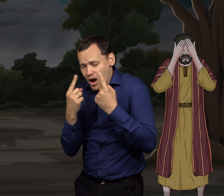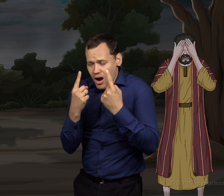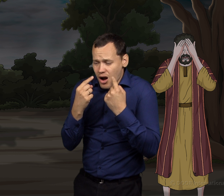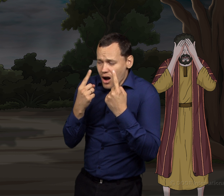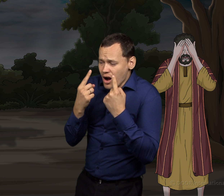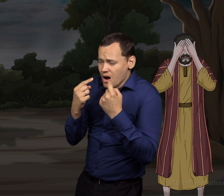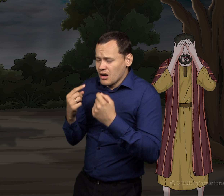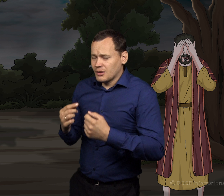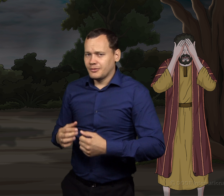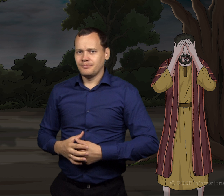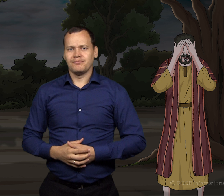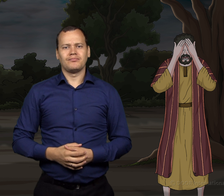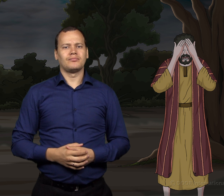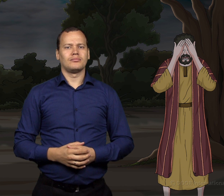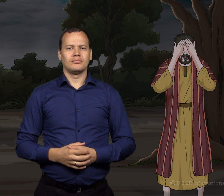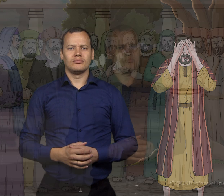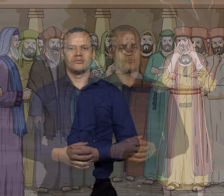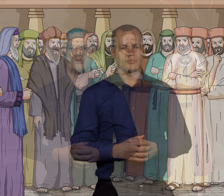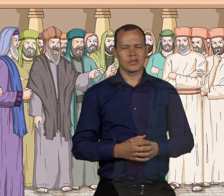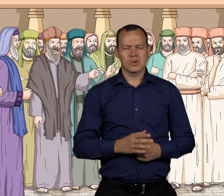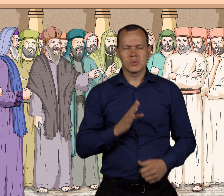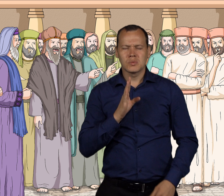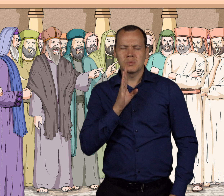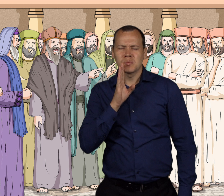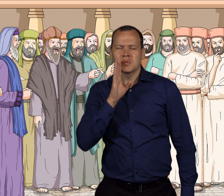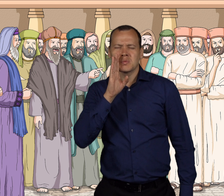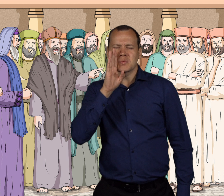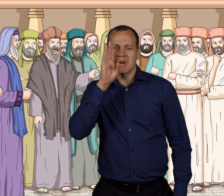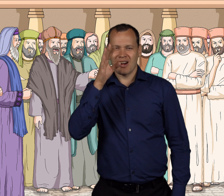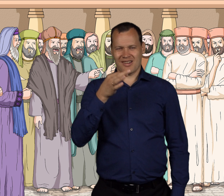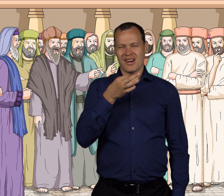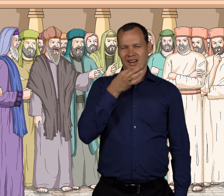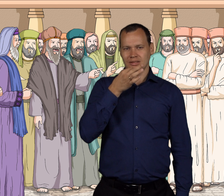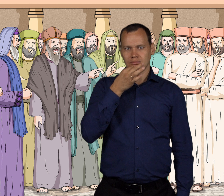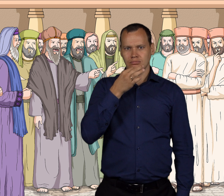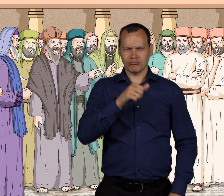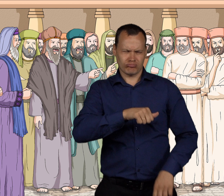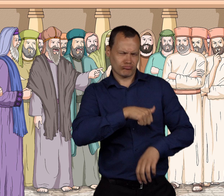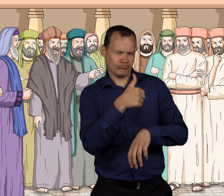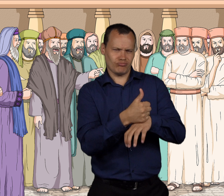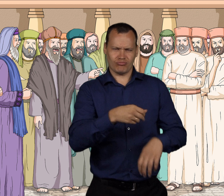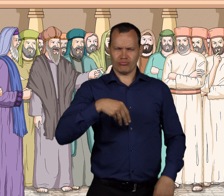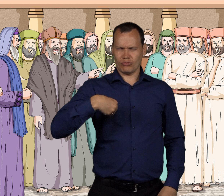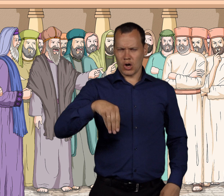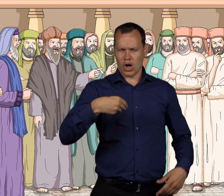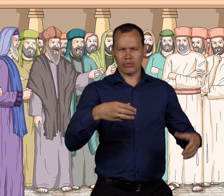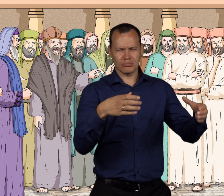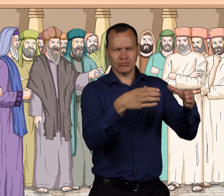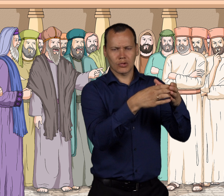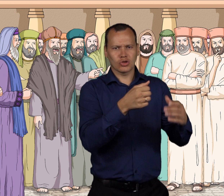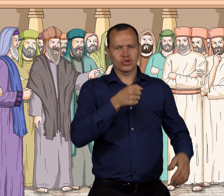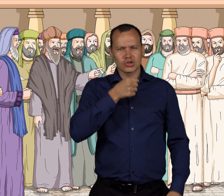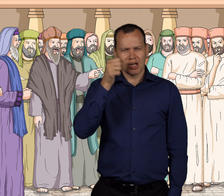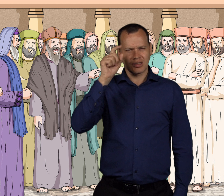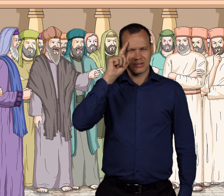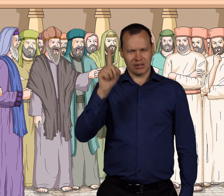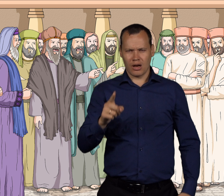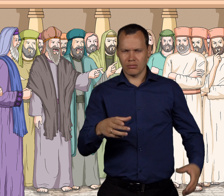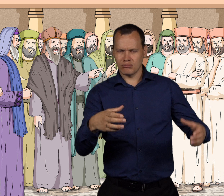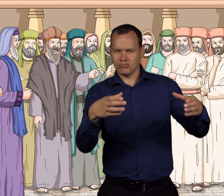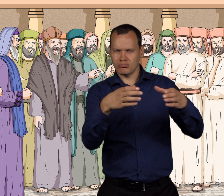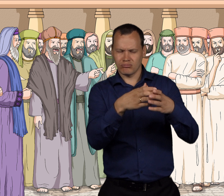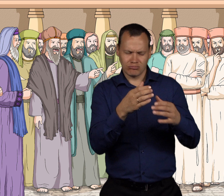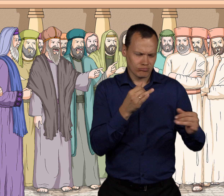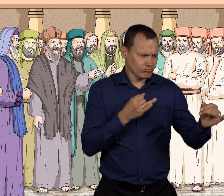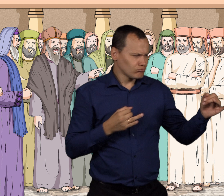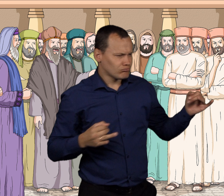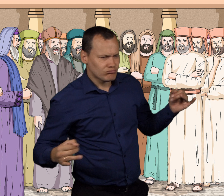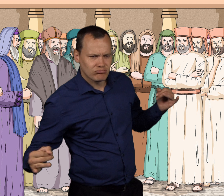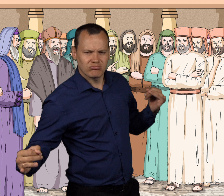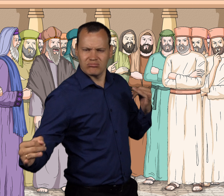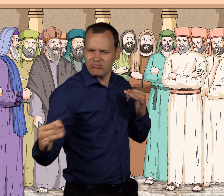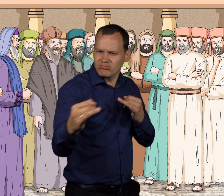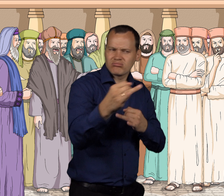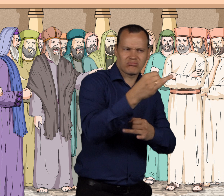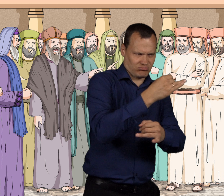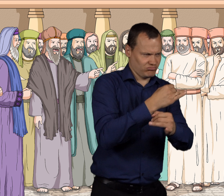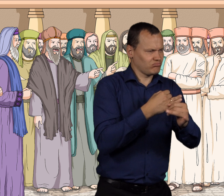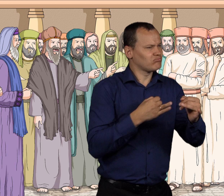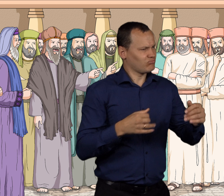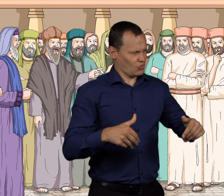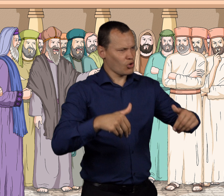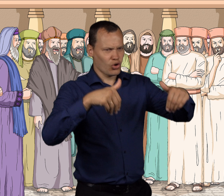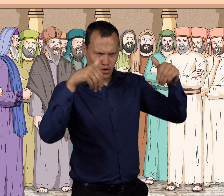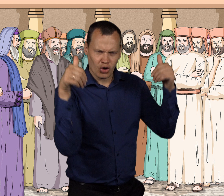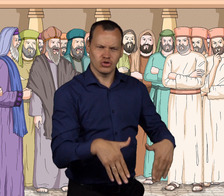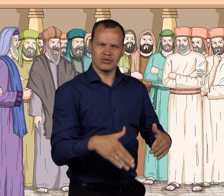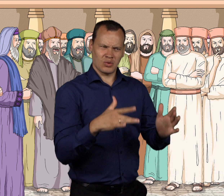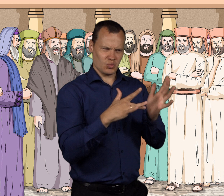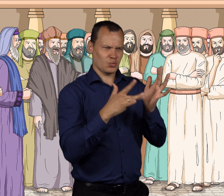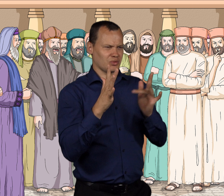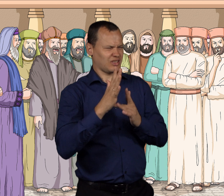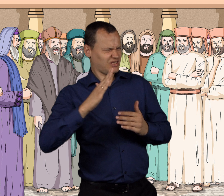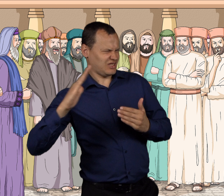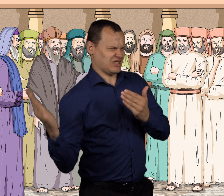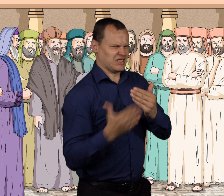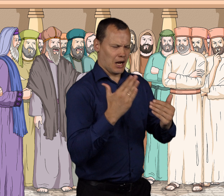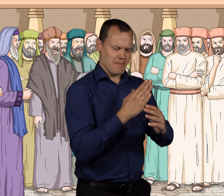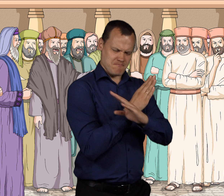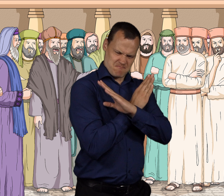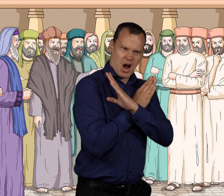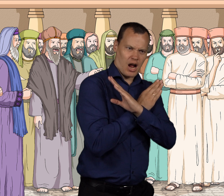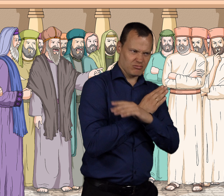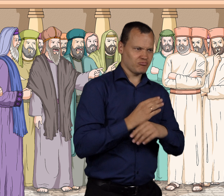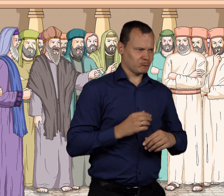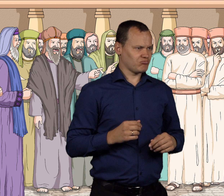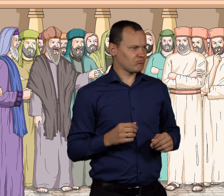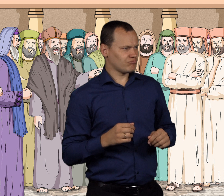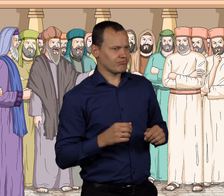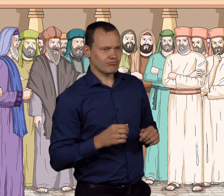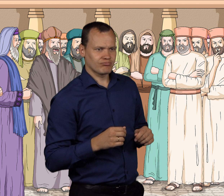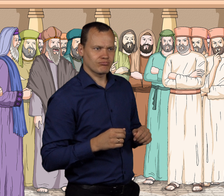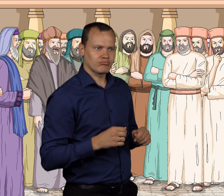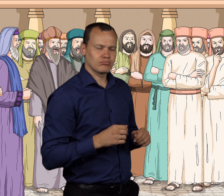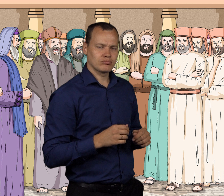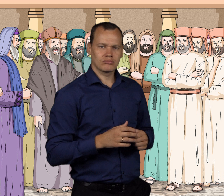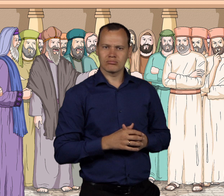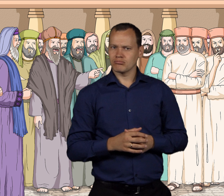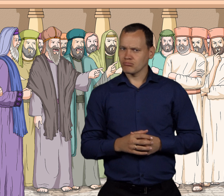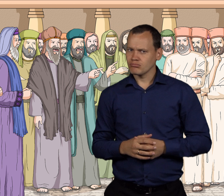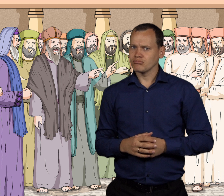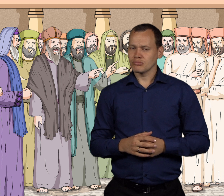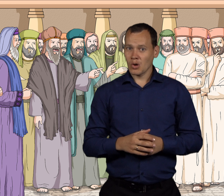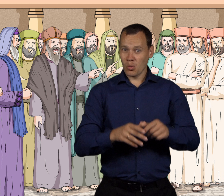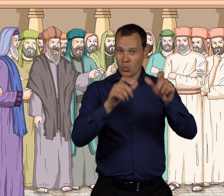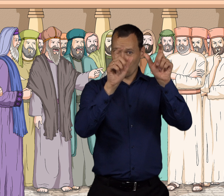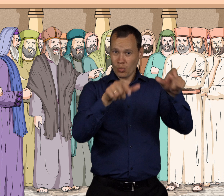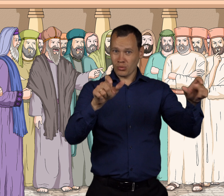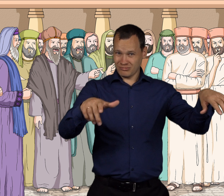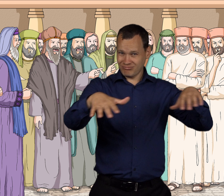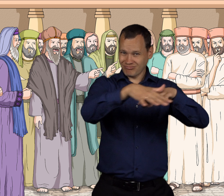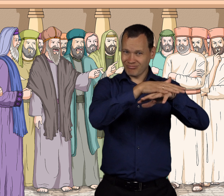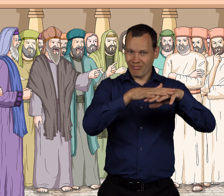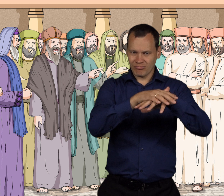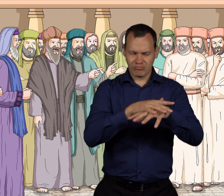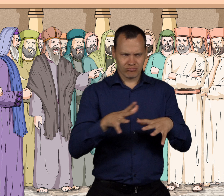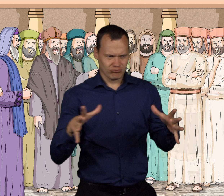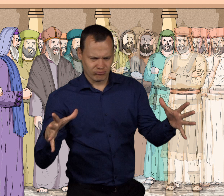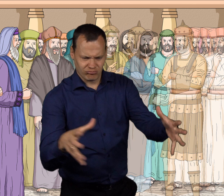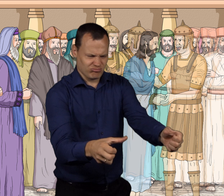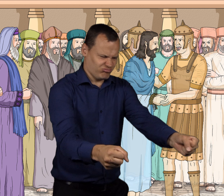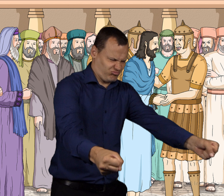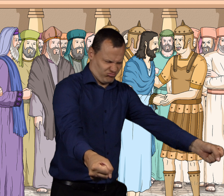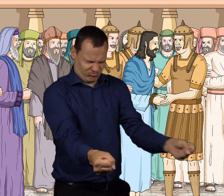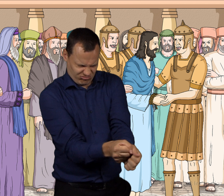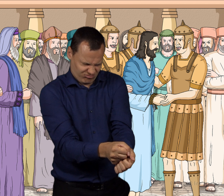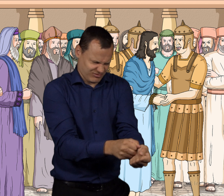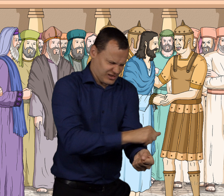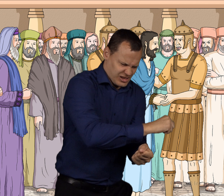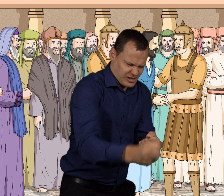When morning came, all the chief priests and elders of the people conspired against Jesus to put Him to death.